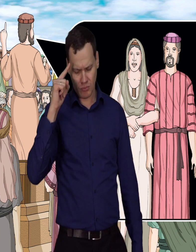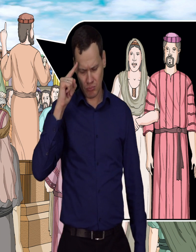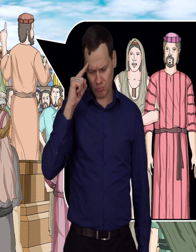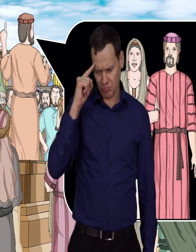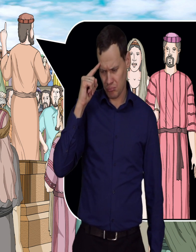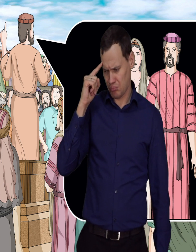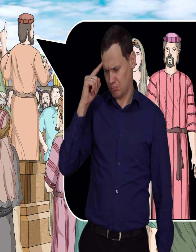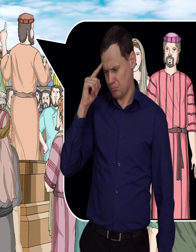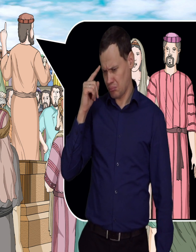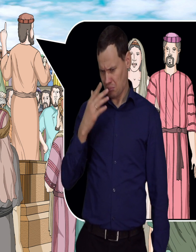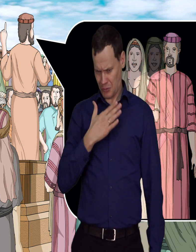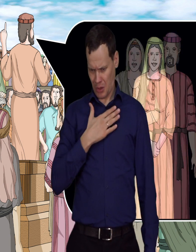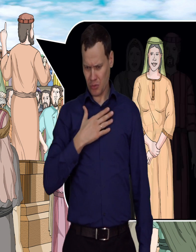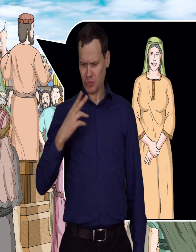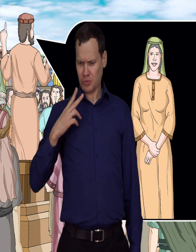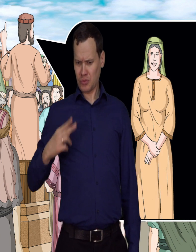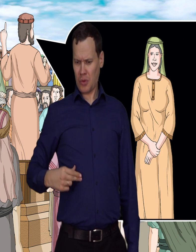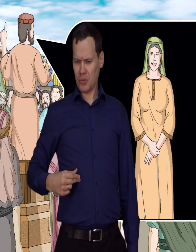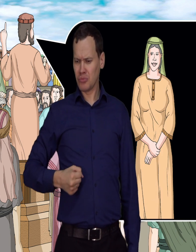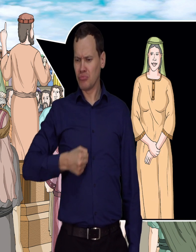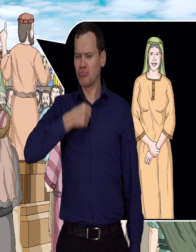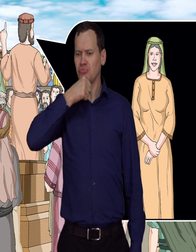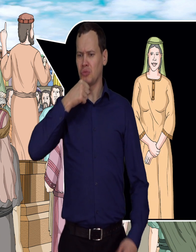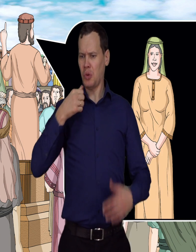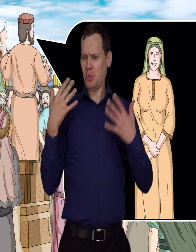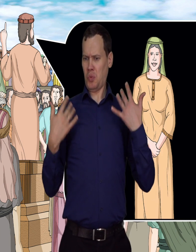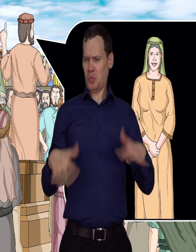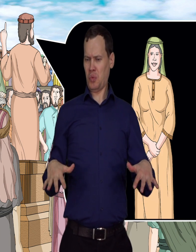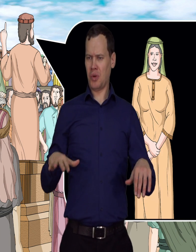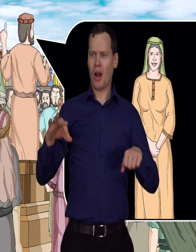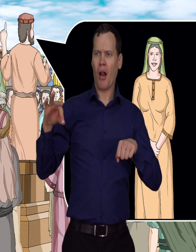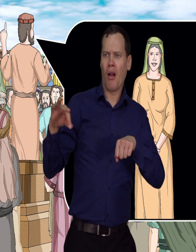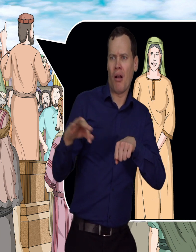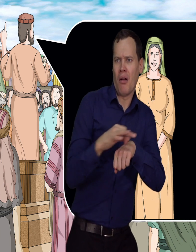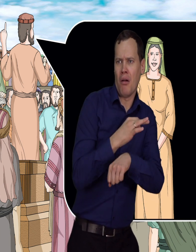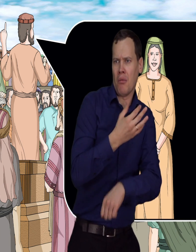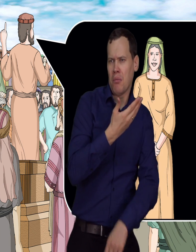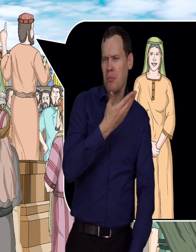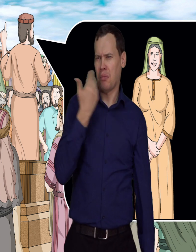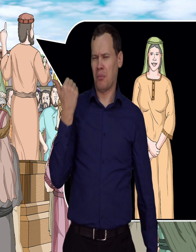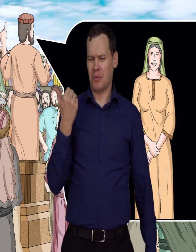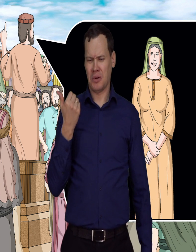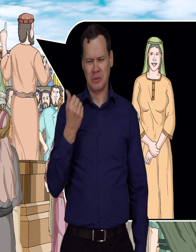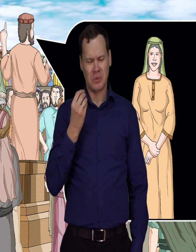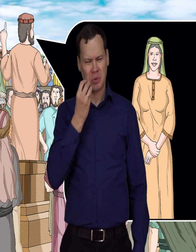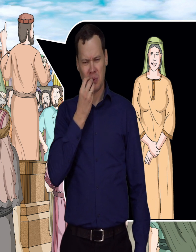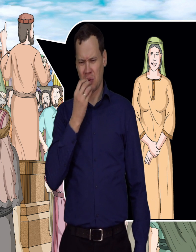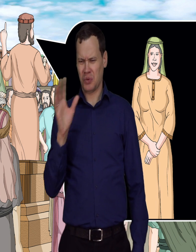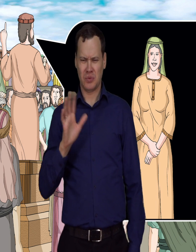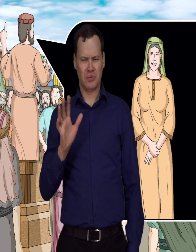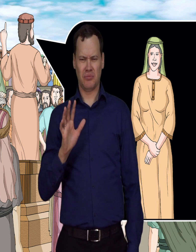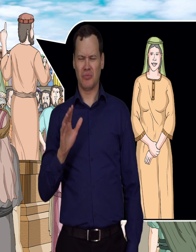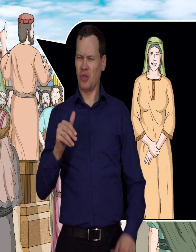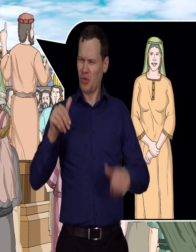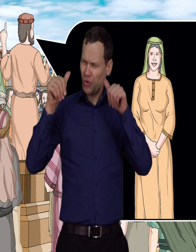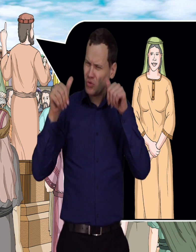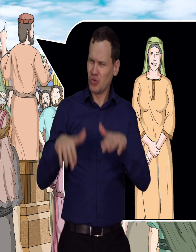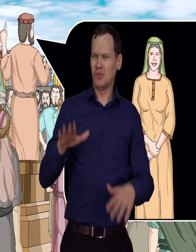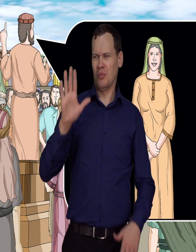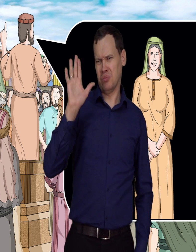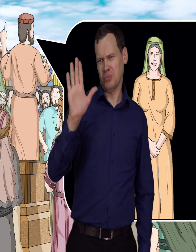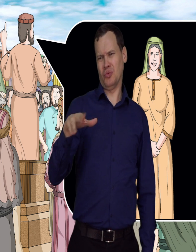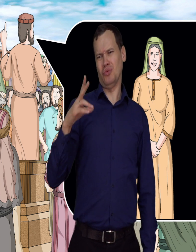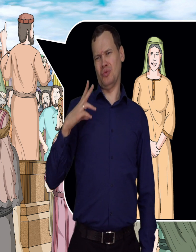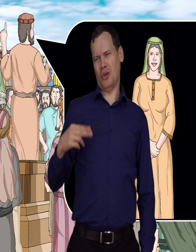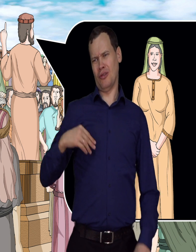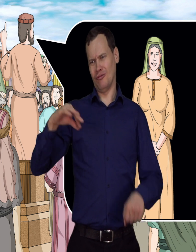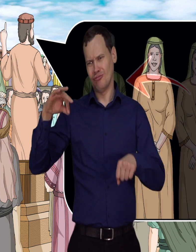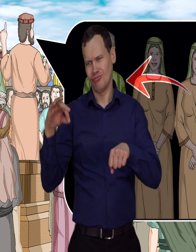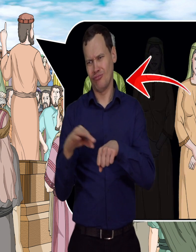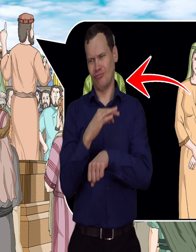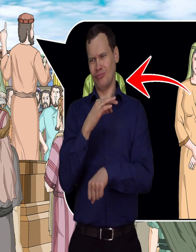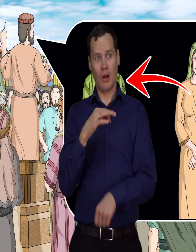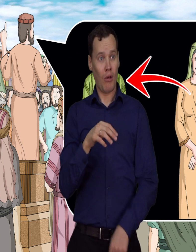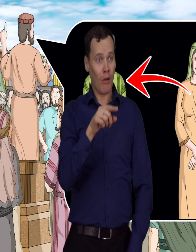A wife is bound to her husband as long as he lives.